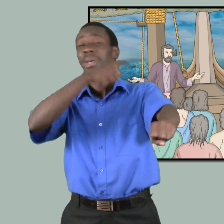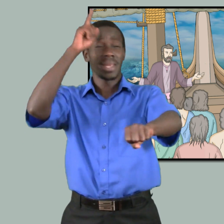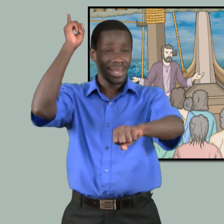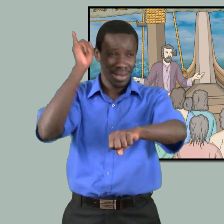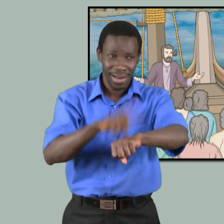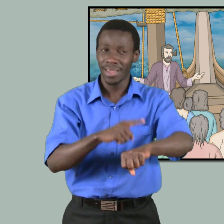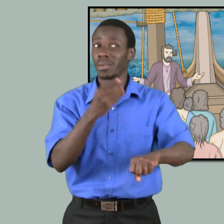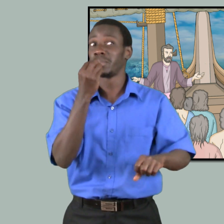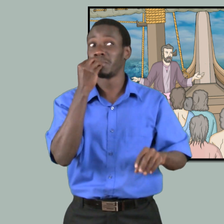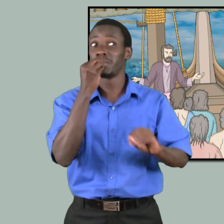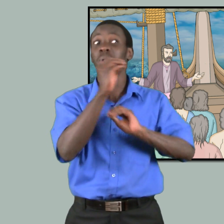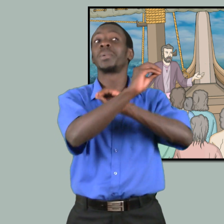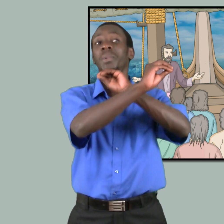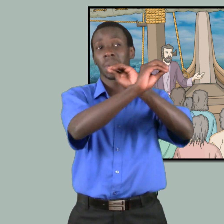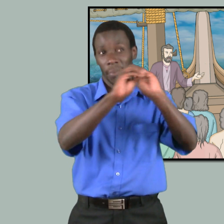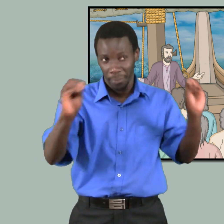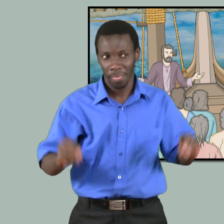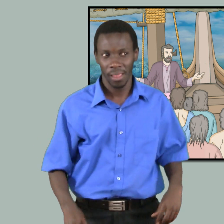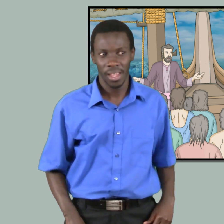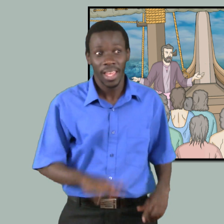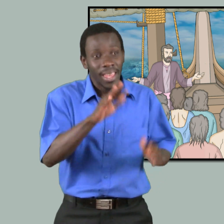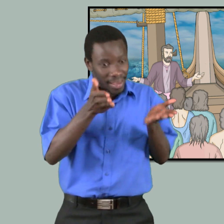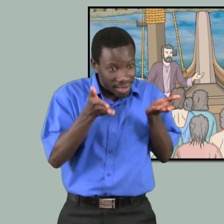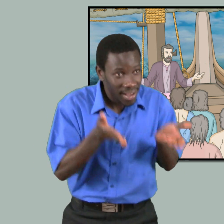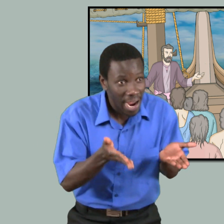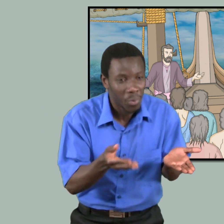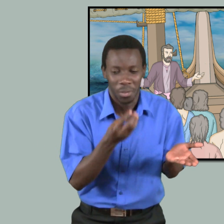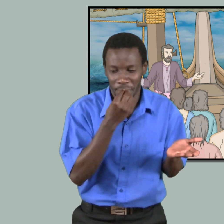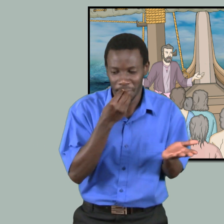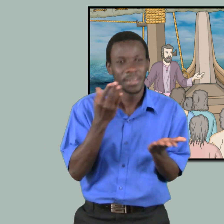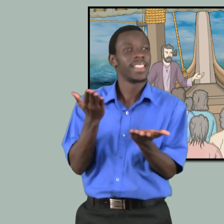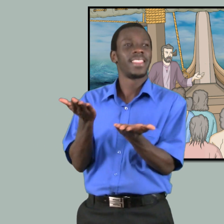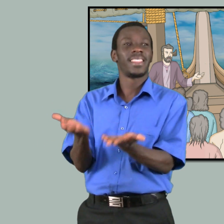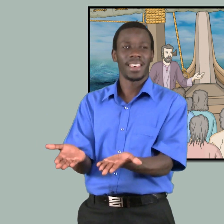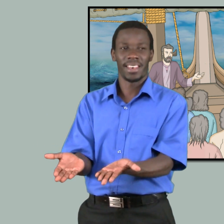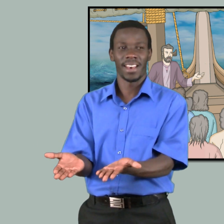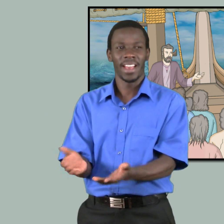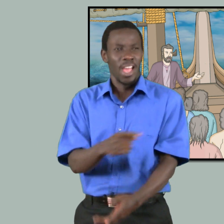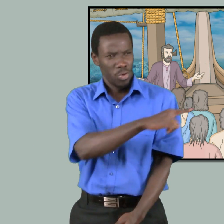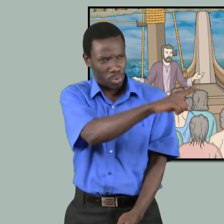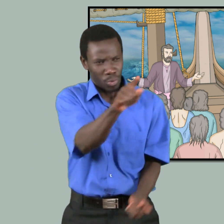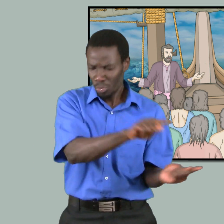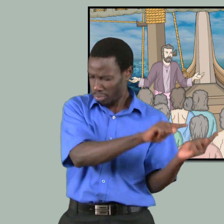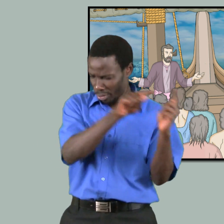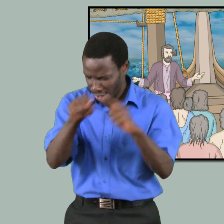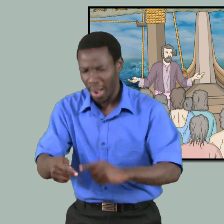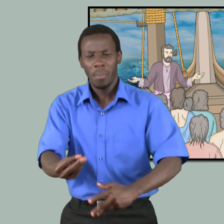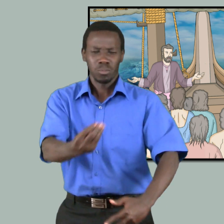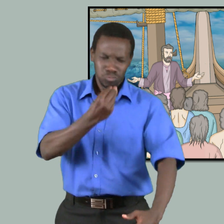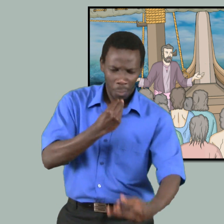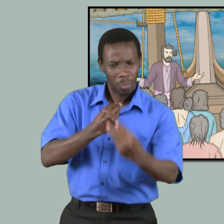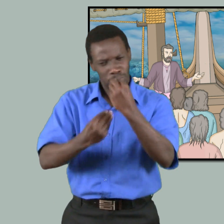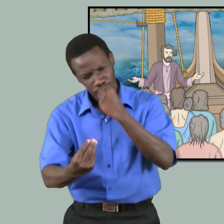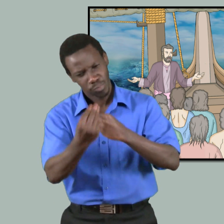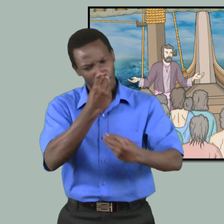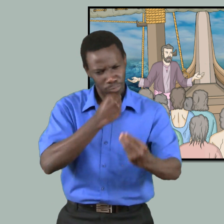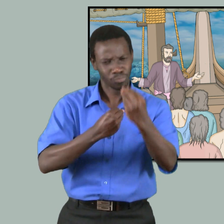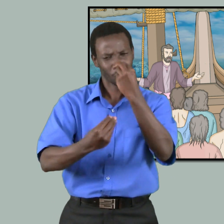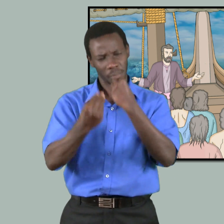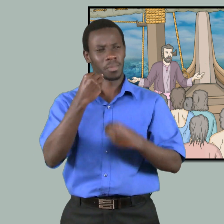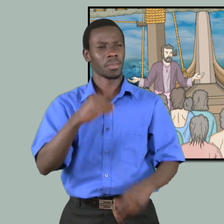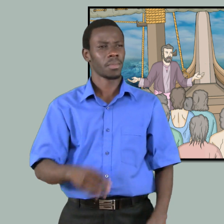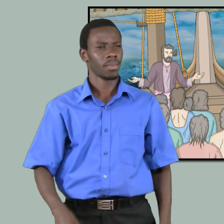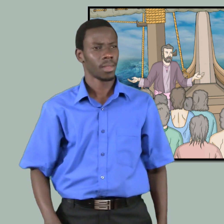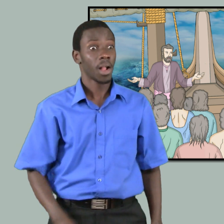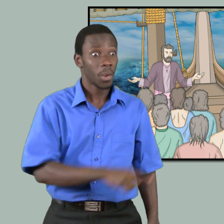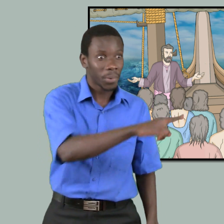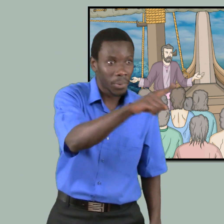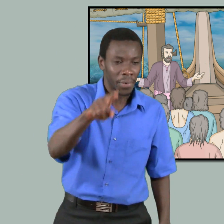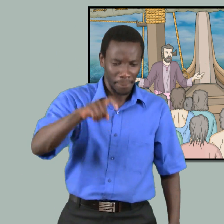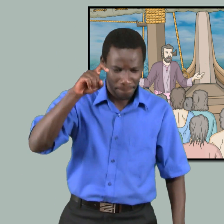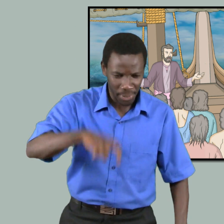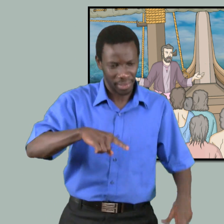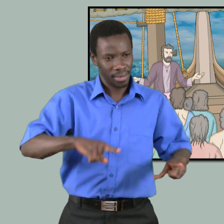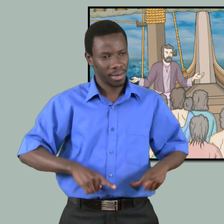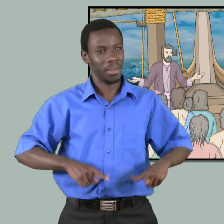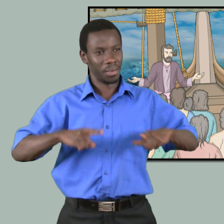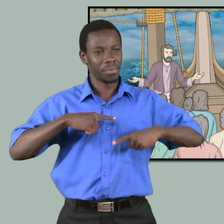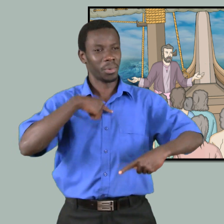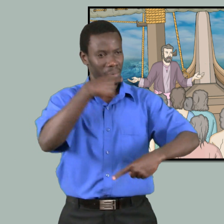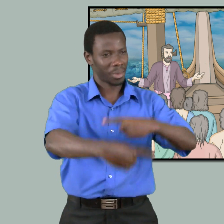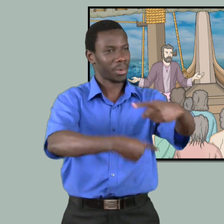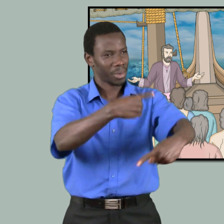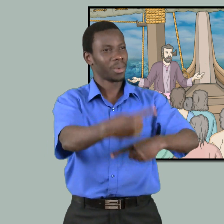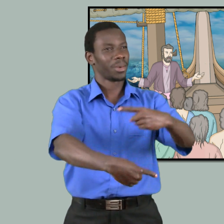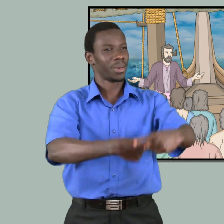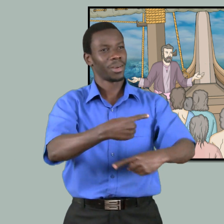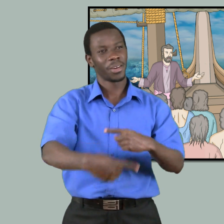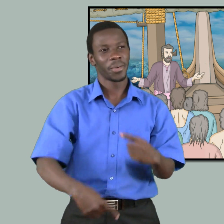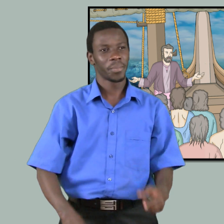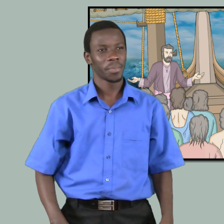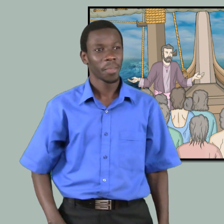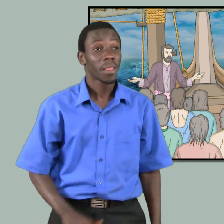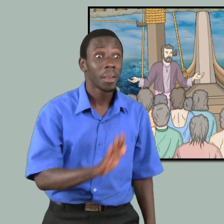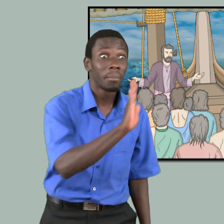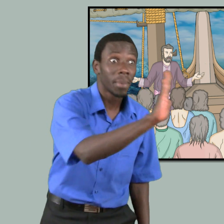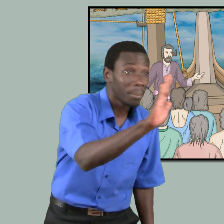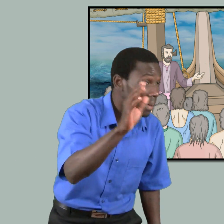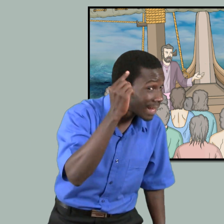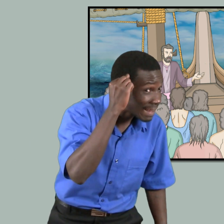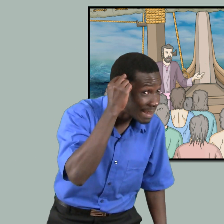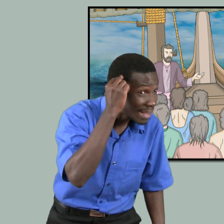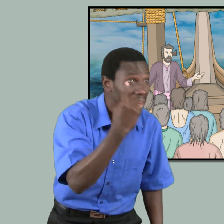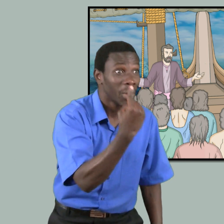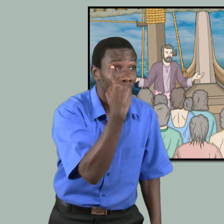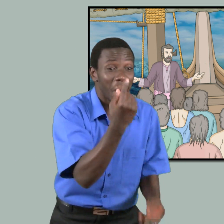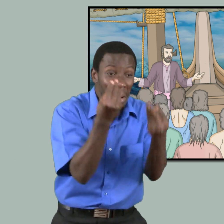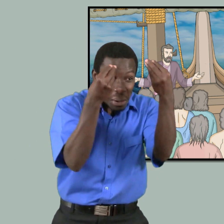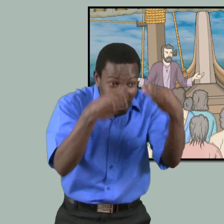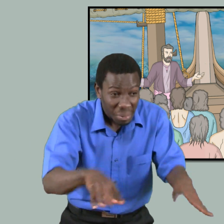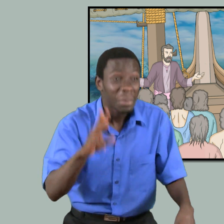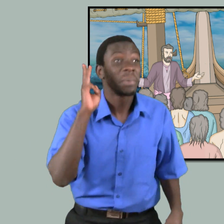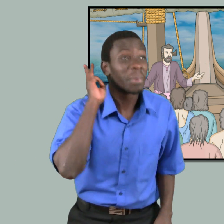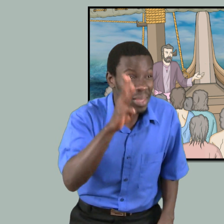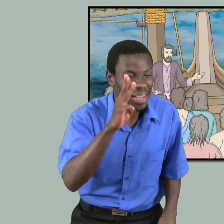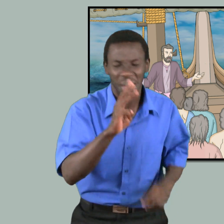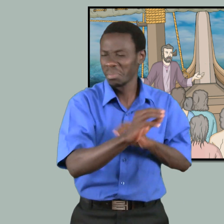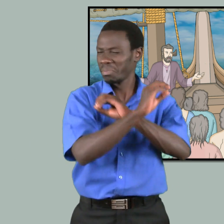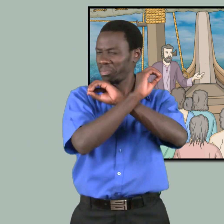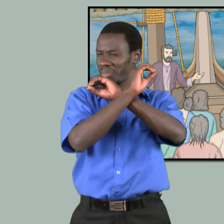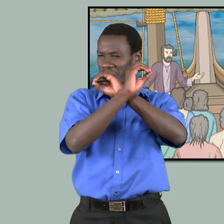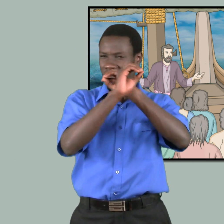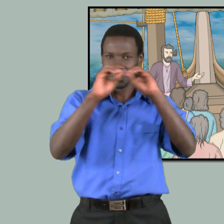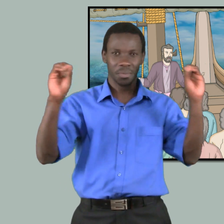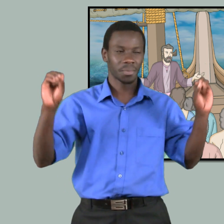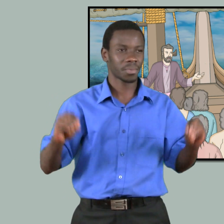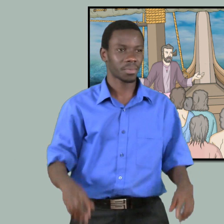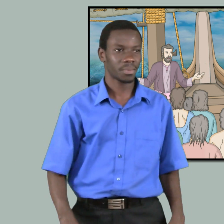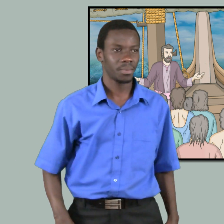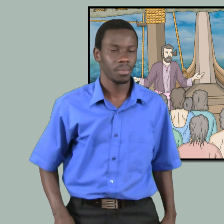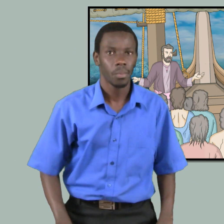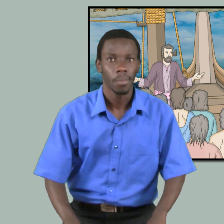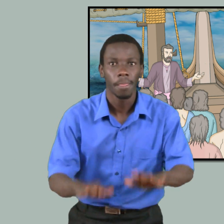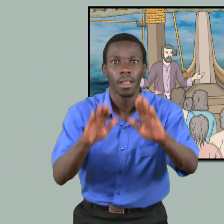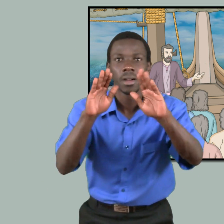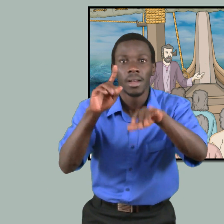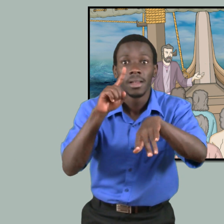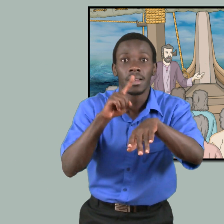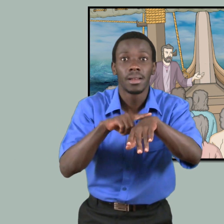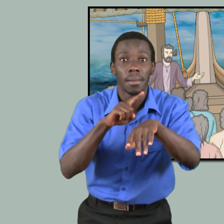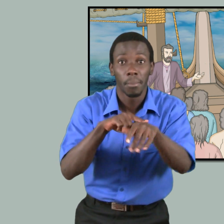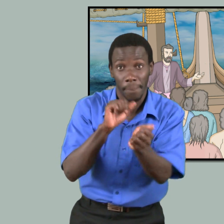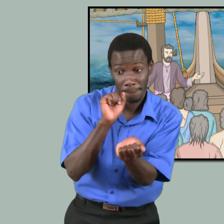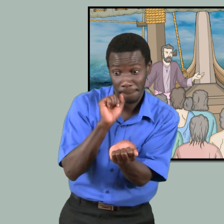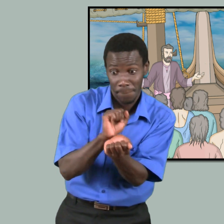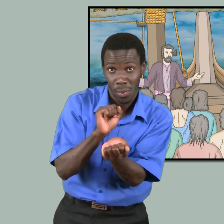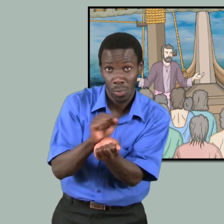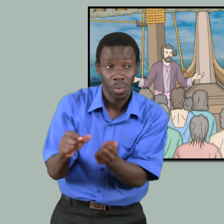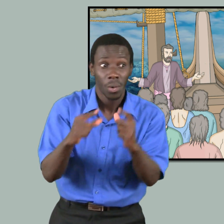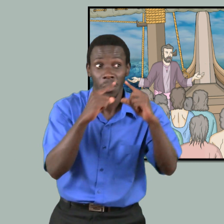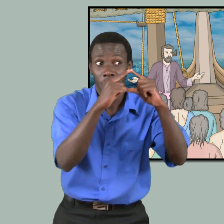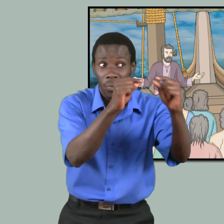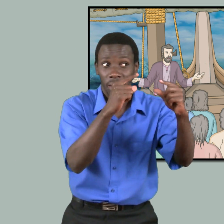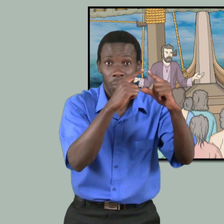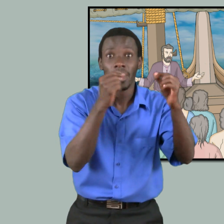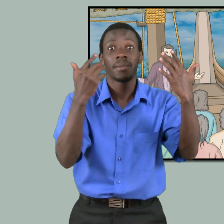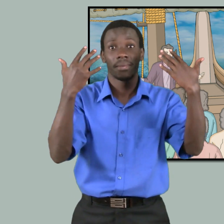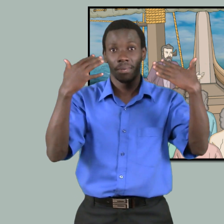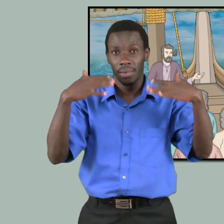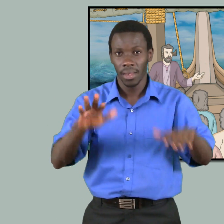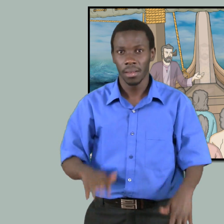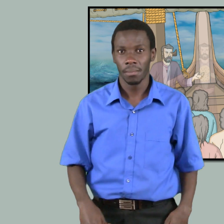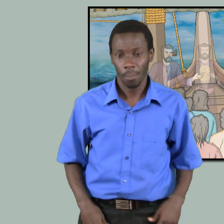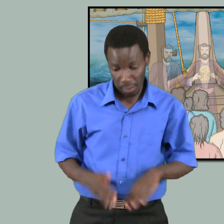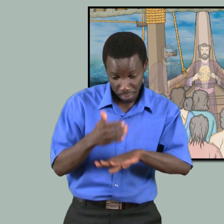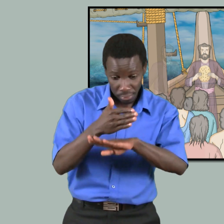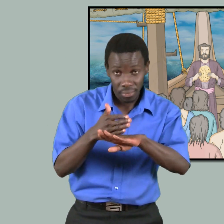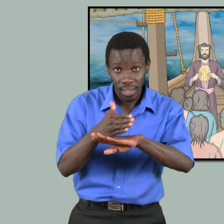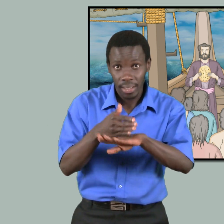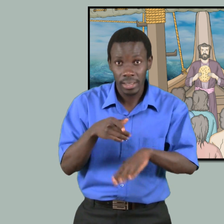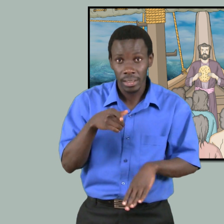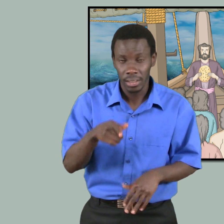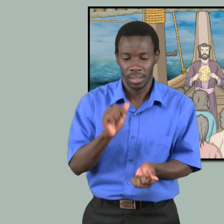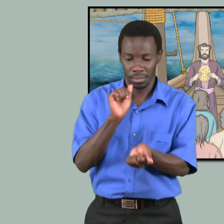So for your own preservation, I urge you to eat something, because not a single hair of your head will be lost.”